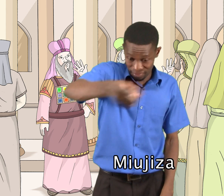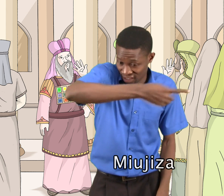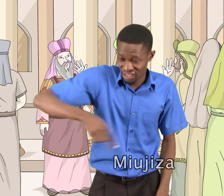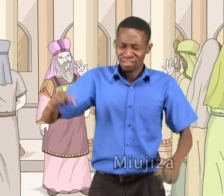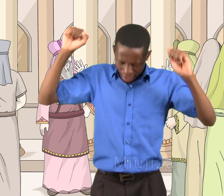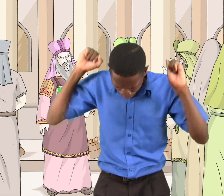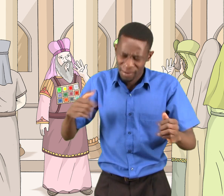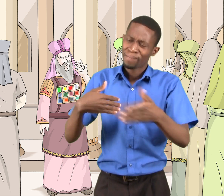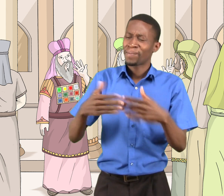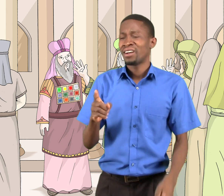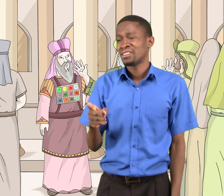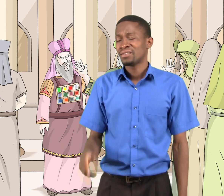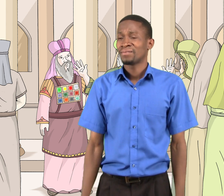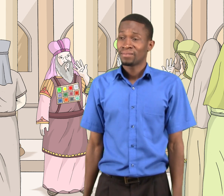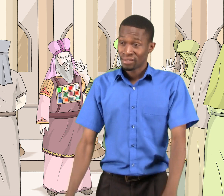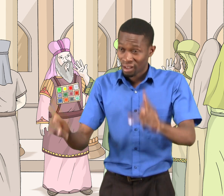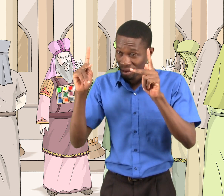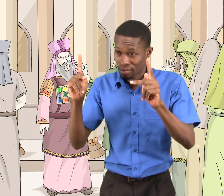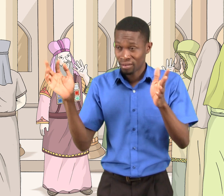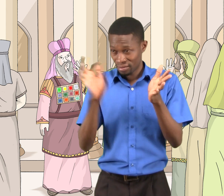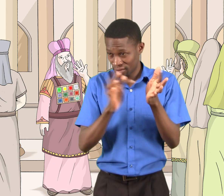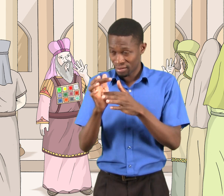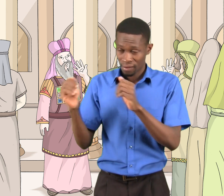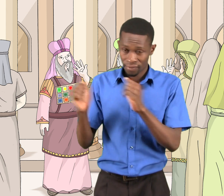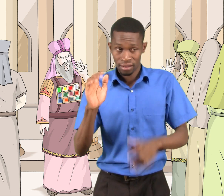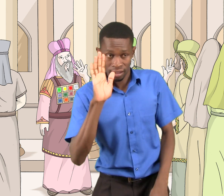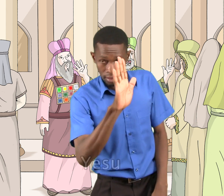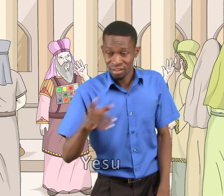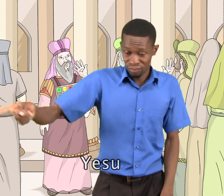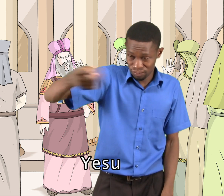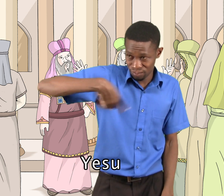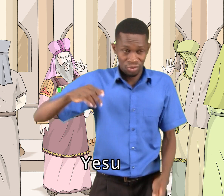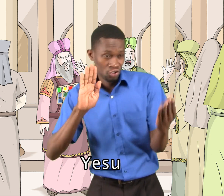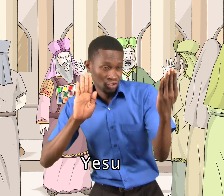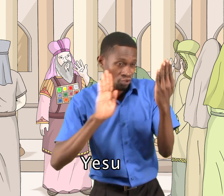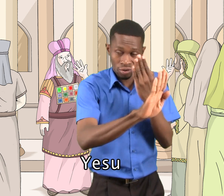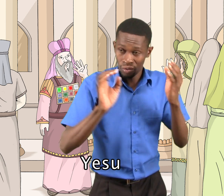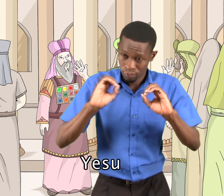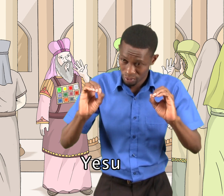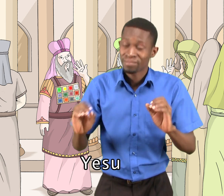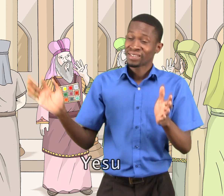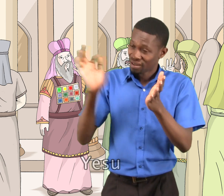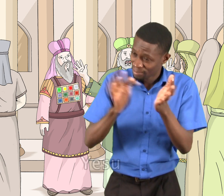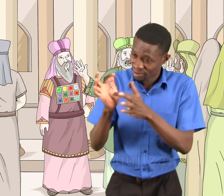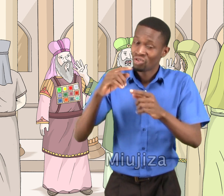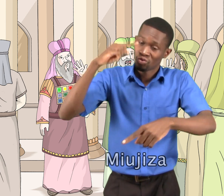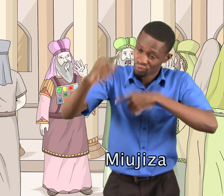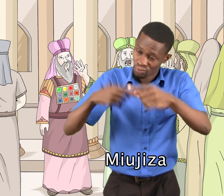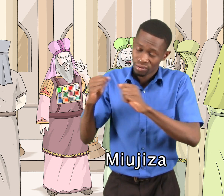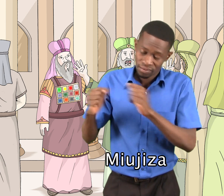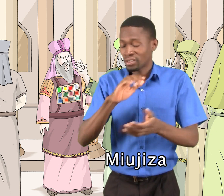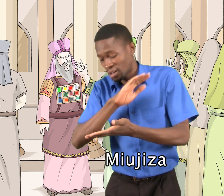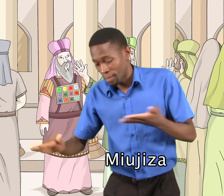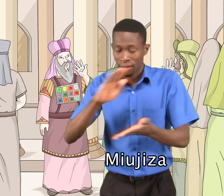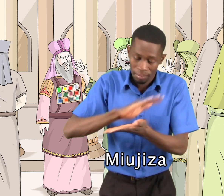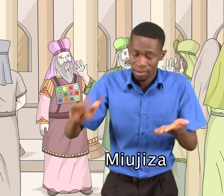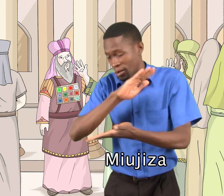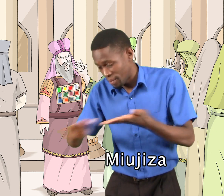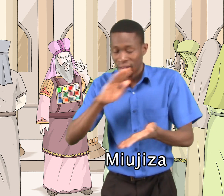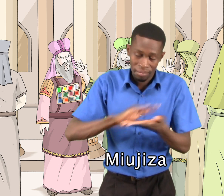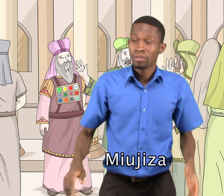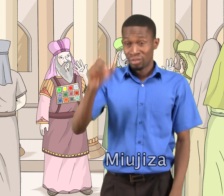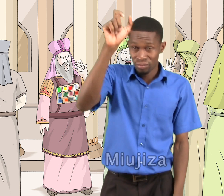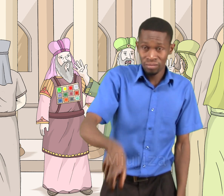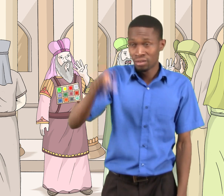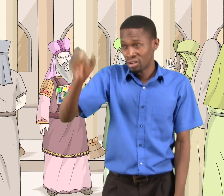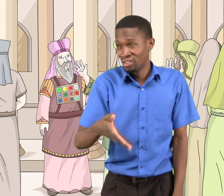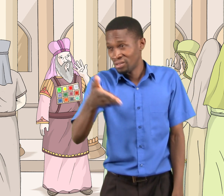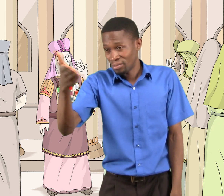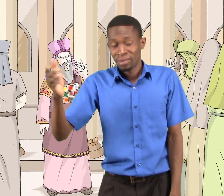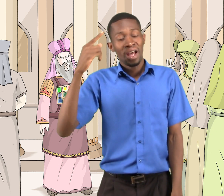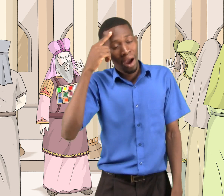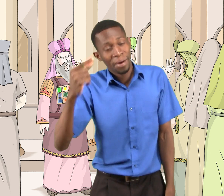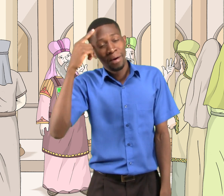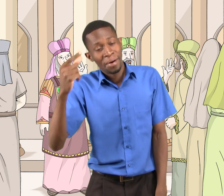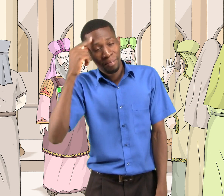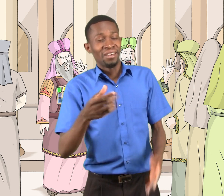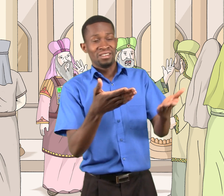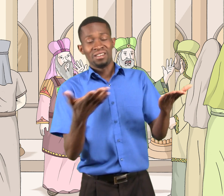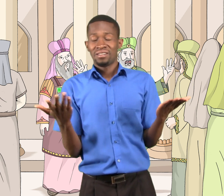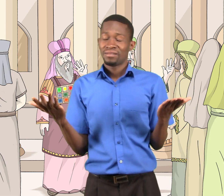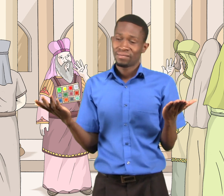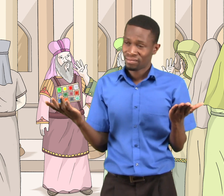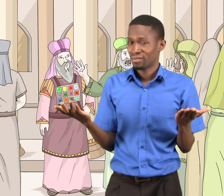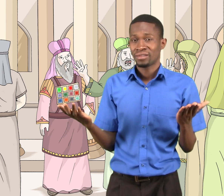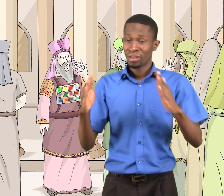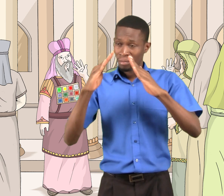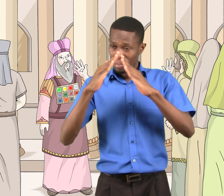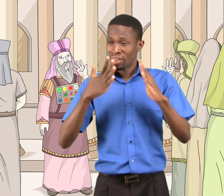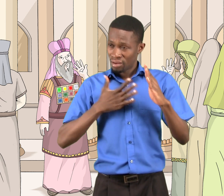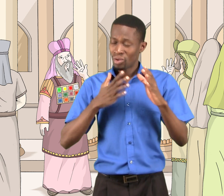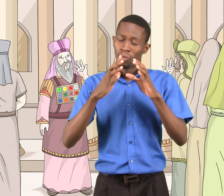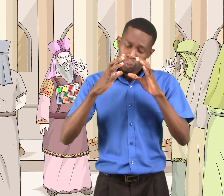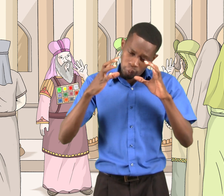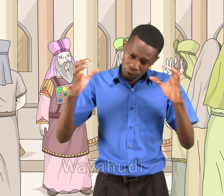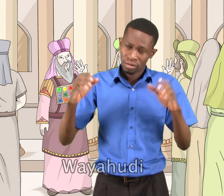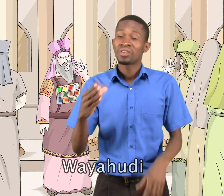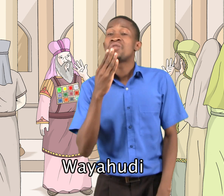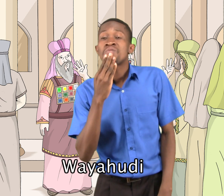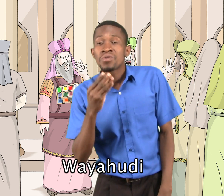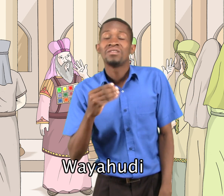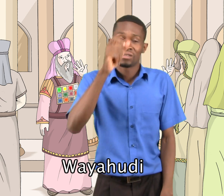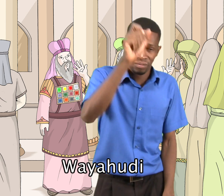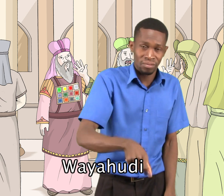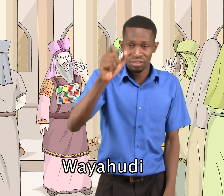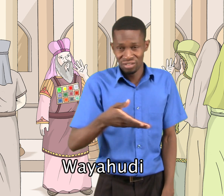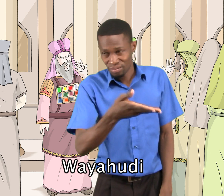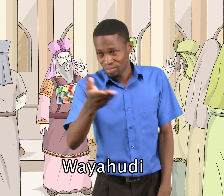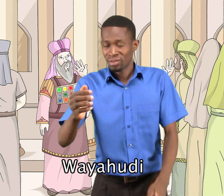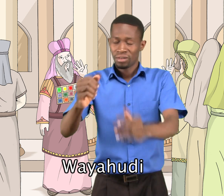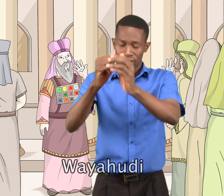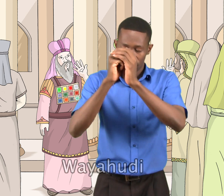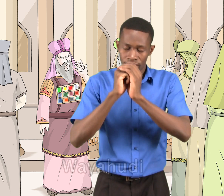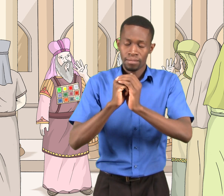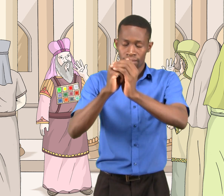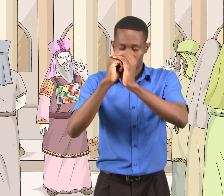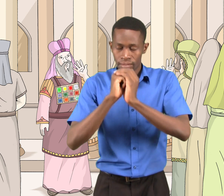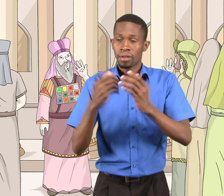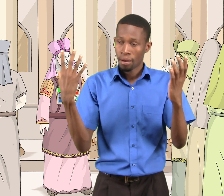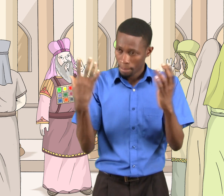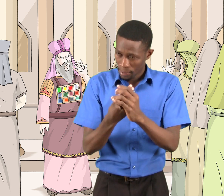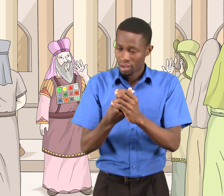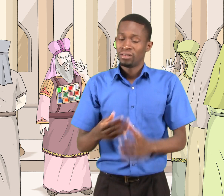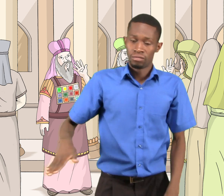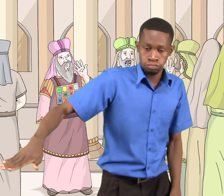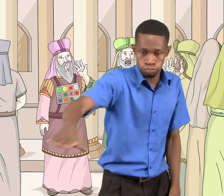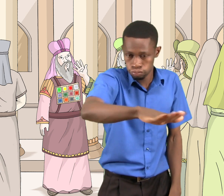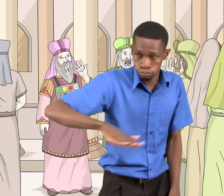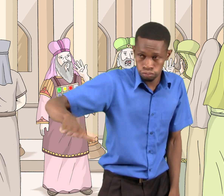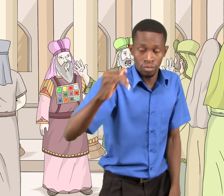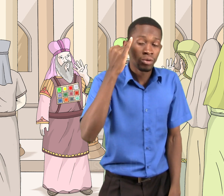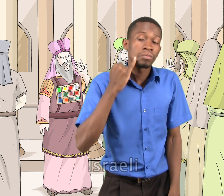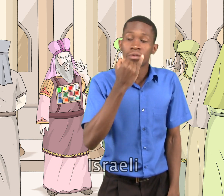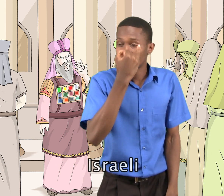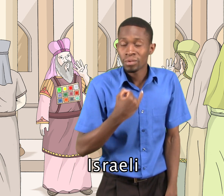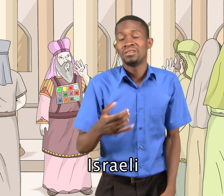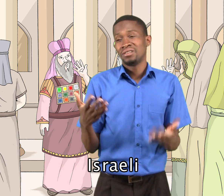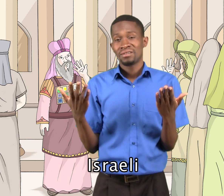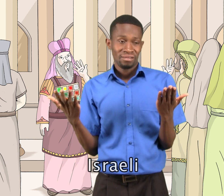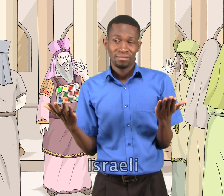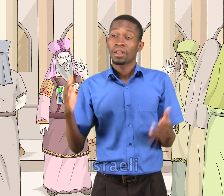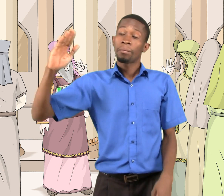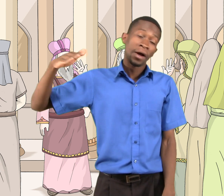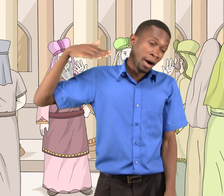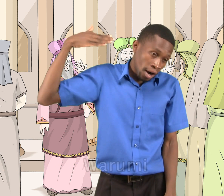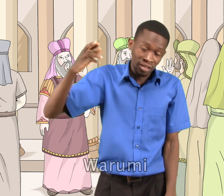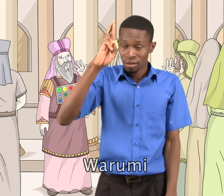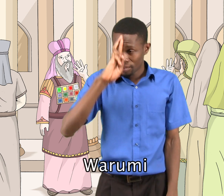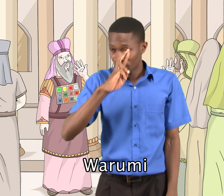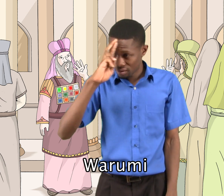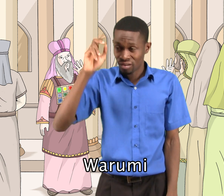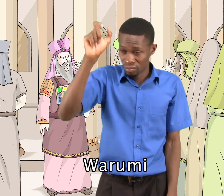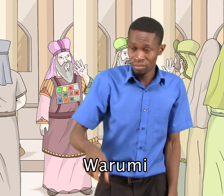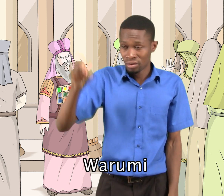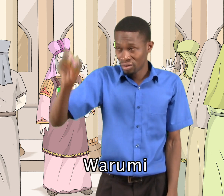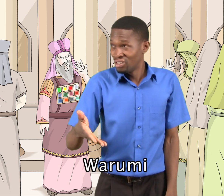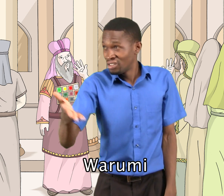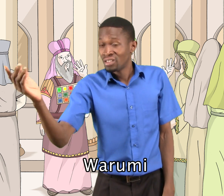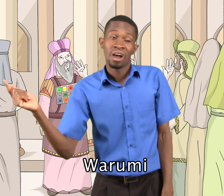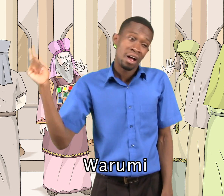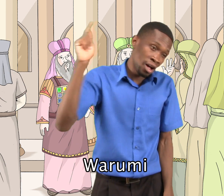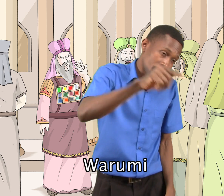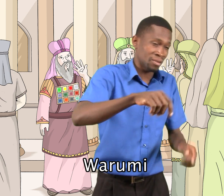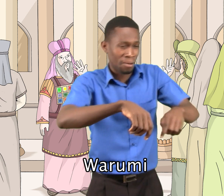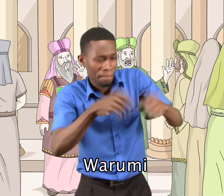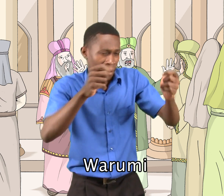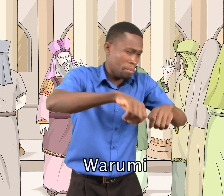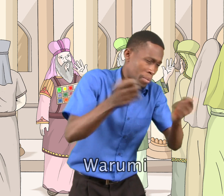If we let Him go on like this, everyone will believe in Him, and then the Romans will come and take away both our place and our nation.”